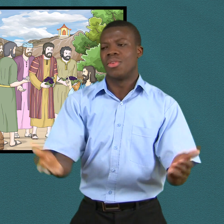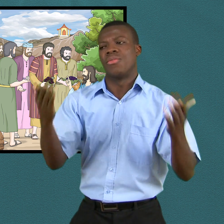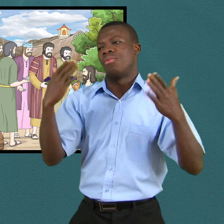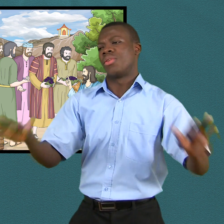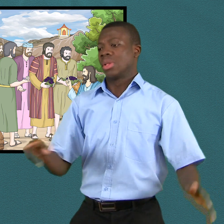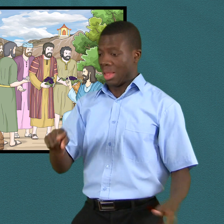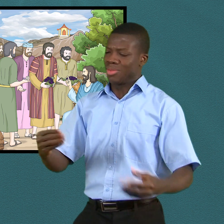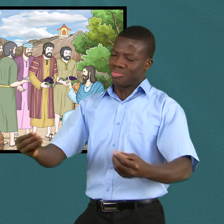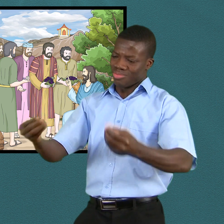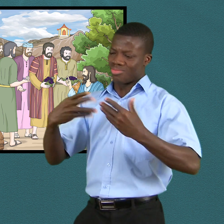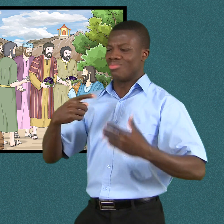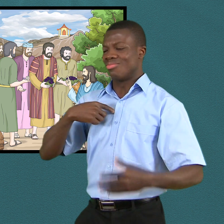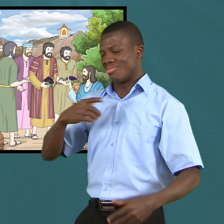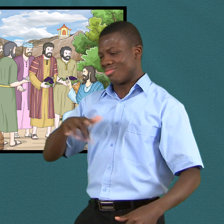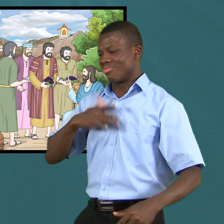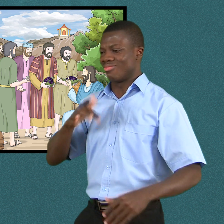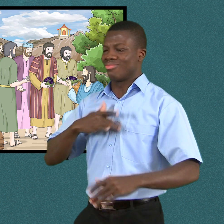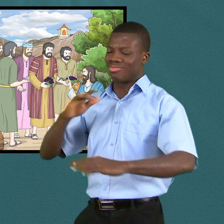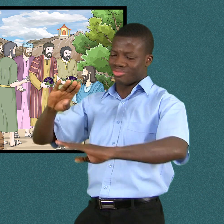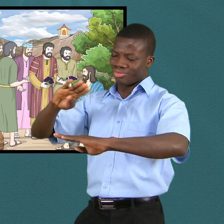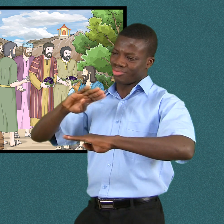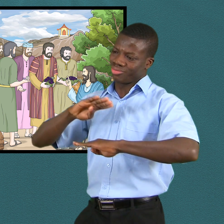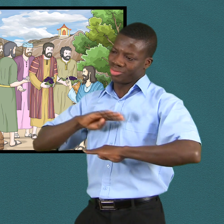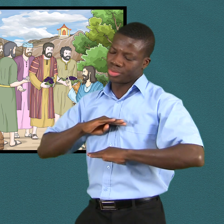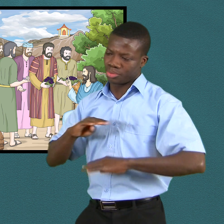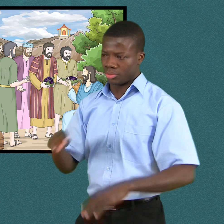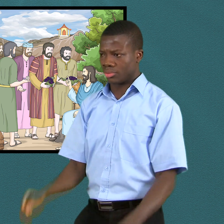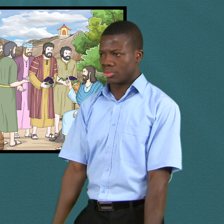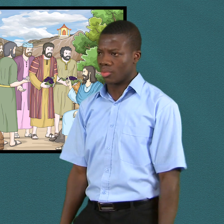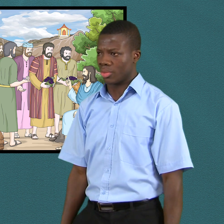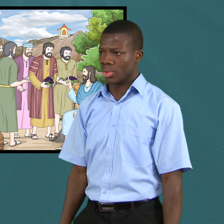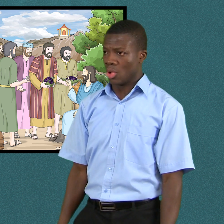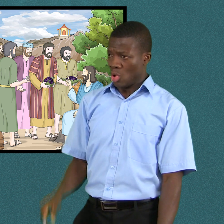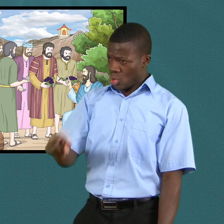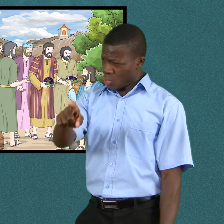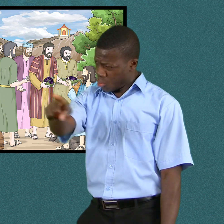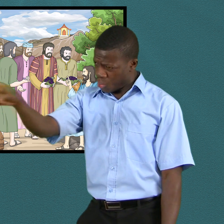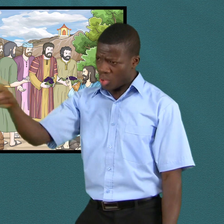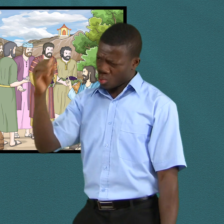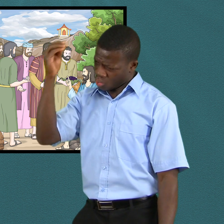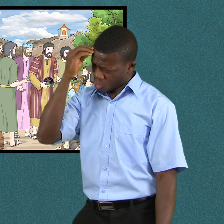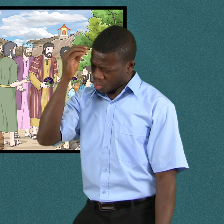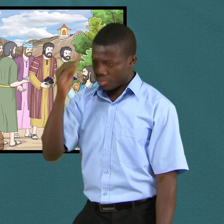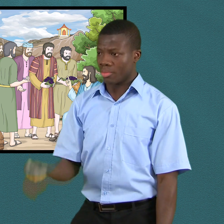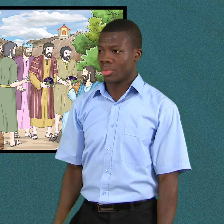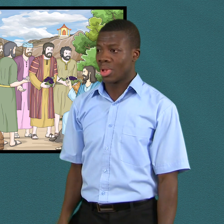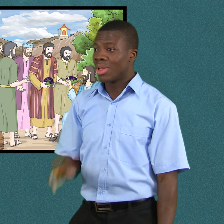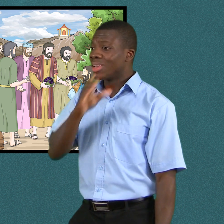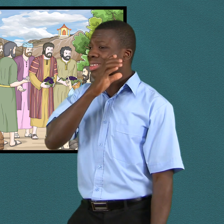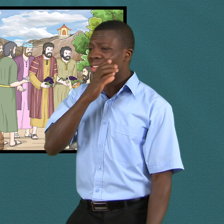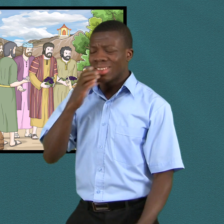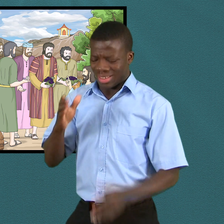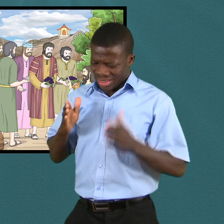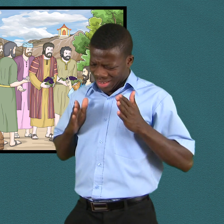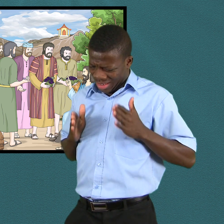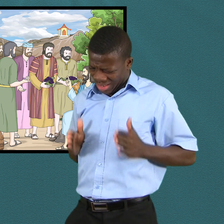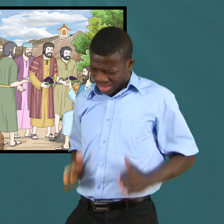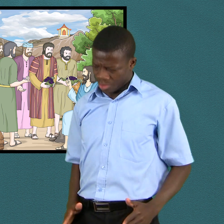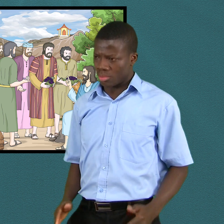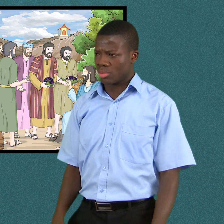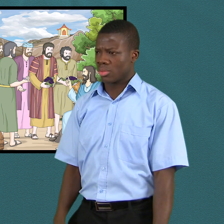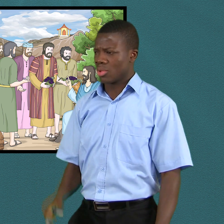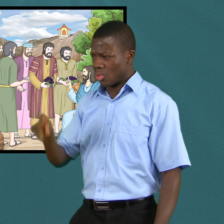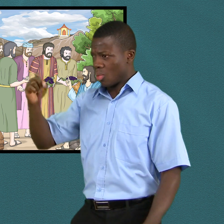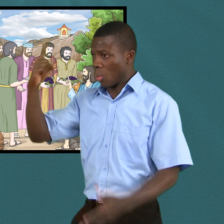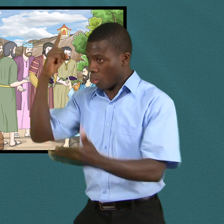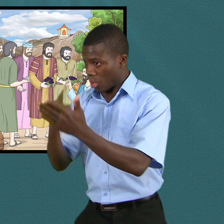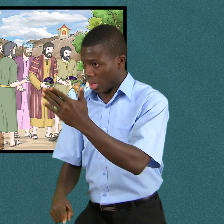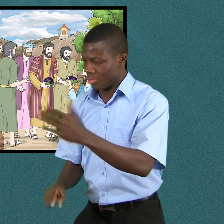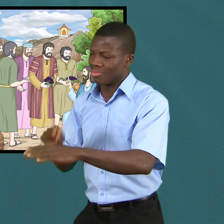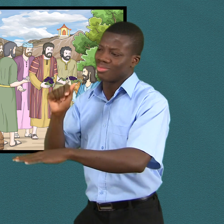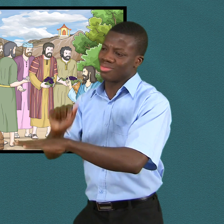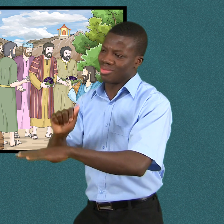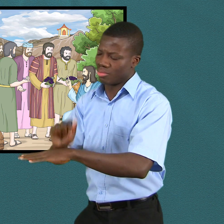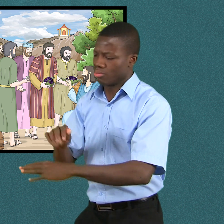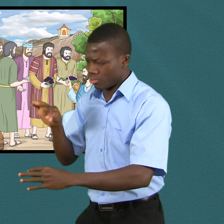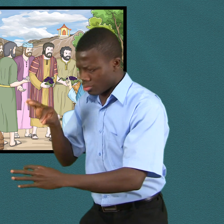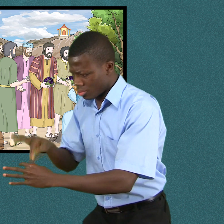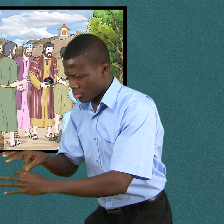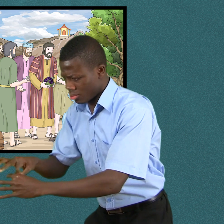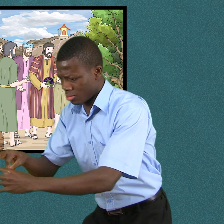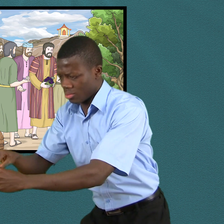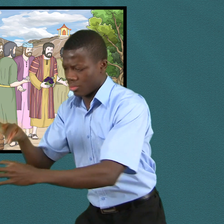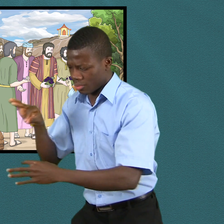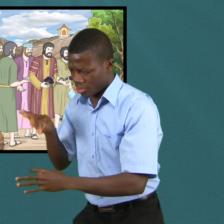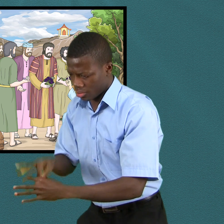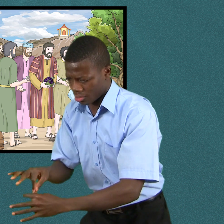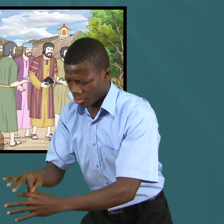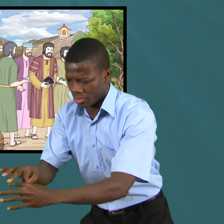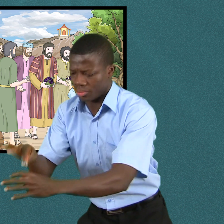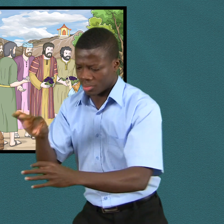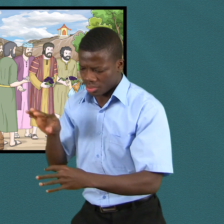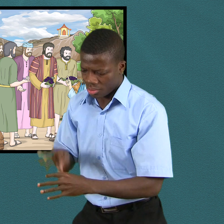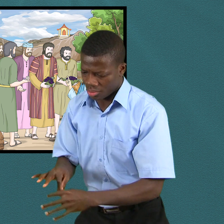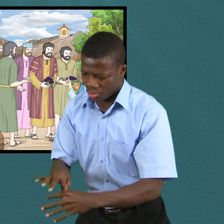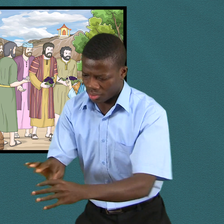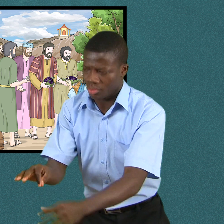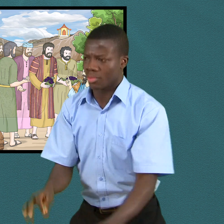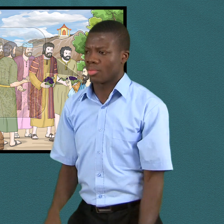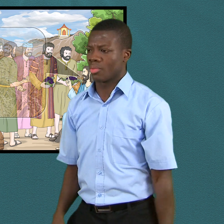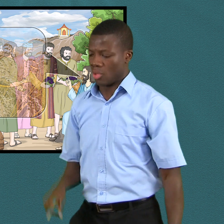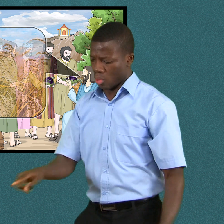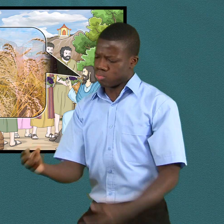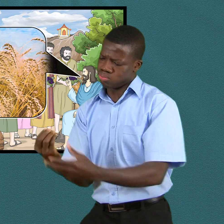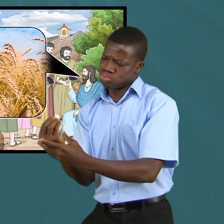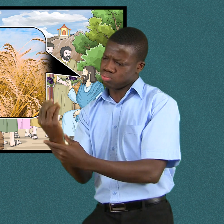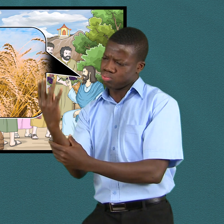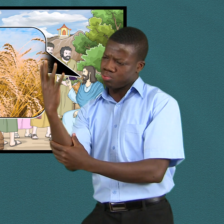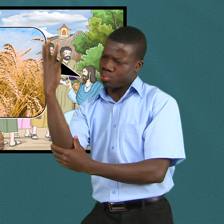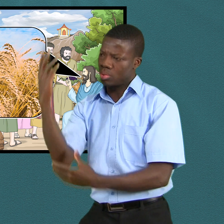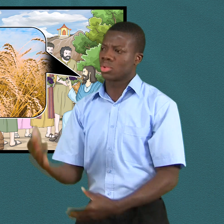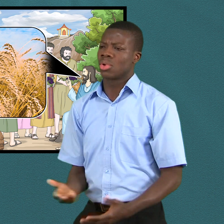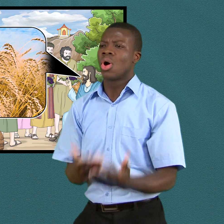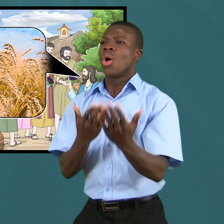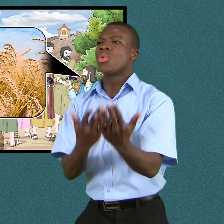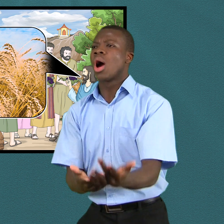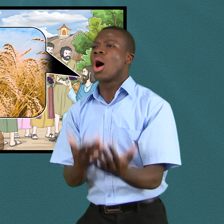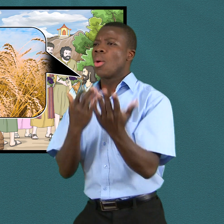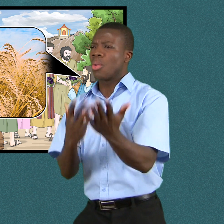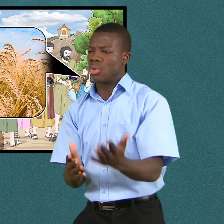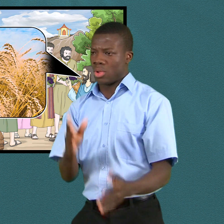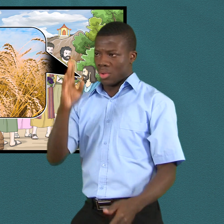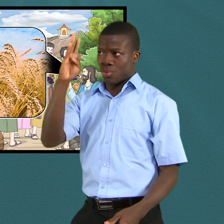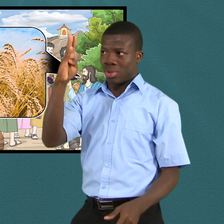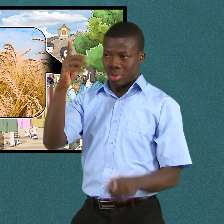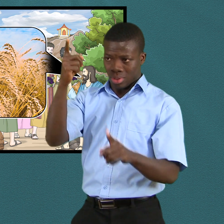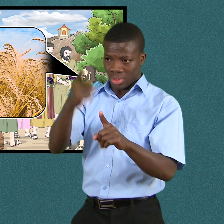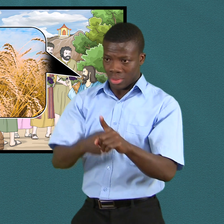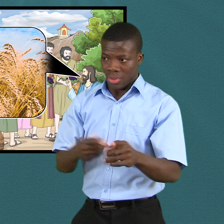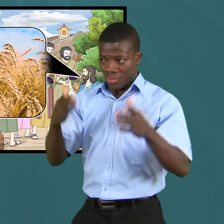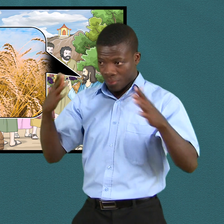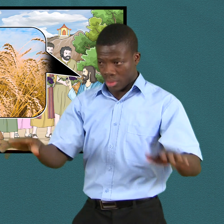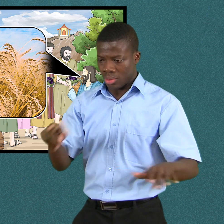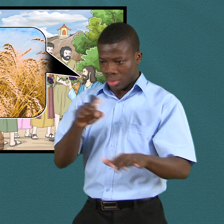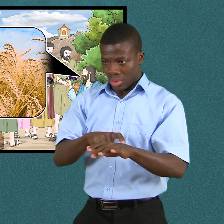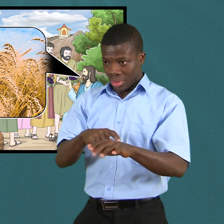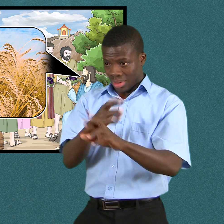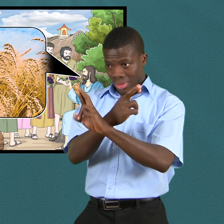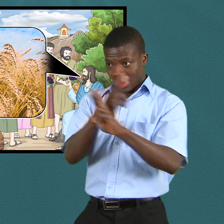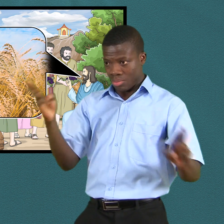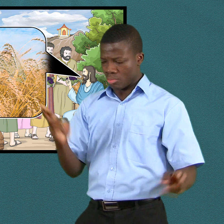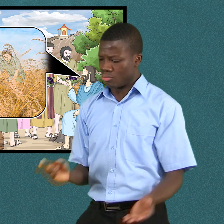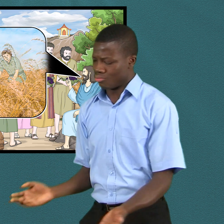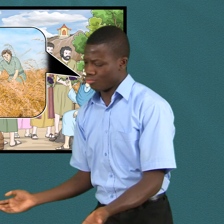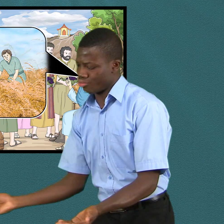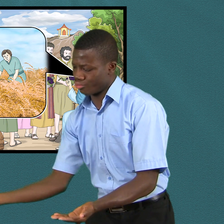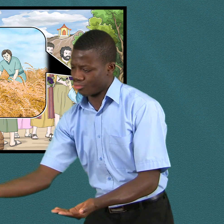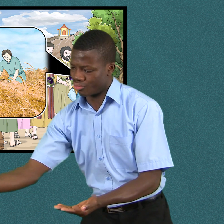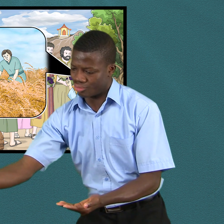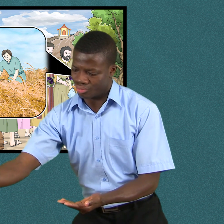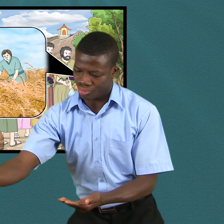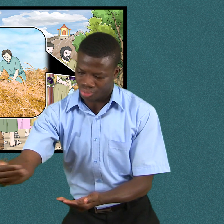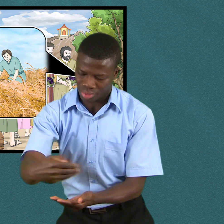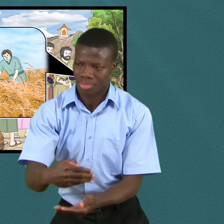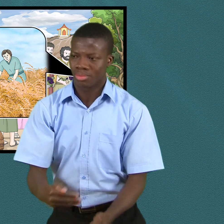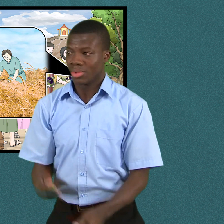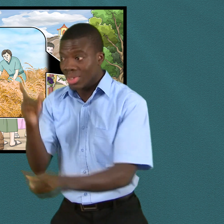Do you not say, ‘There are still four months until the harvest’? I tell you, lift up your eyes and look at the fields, for they are ripe for harvest.